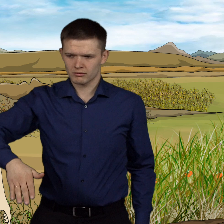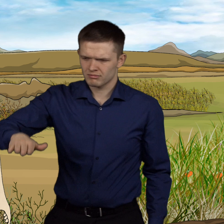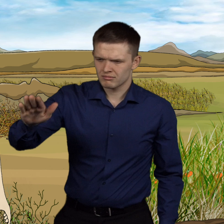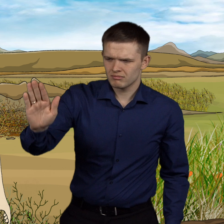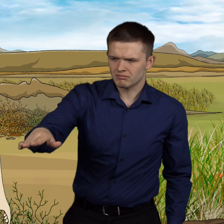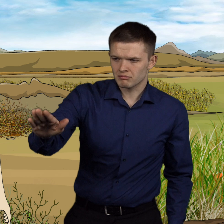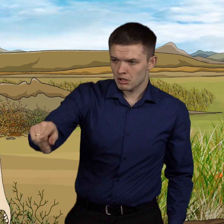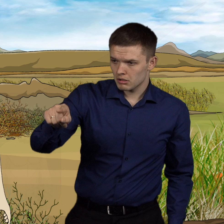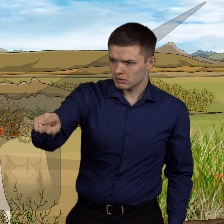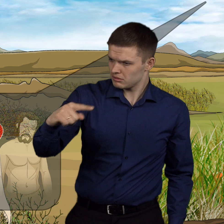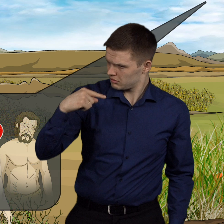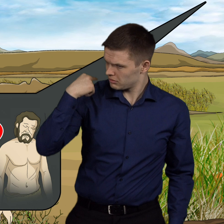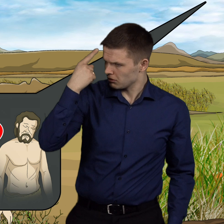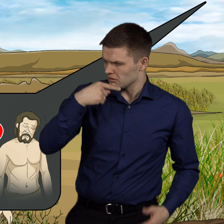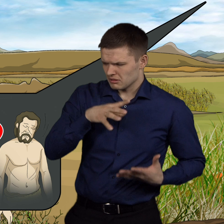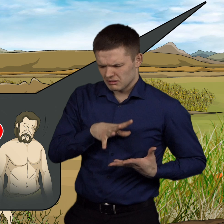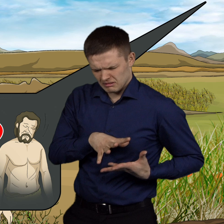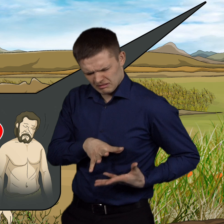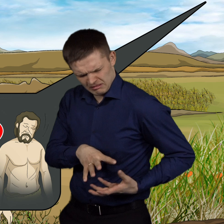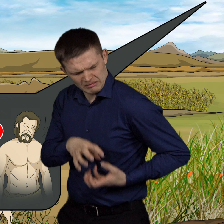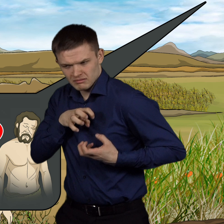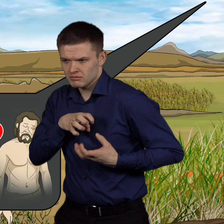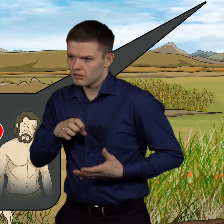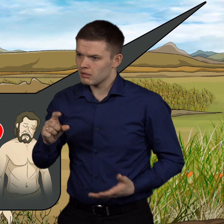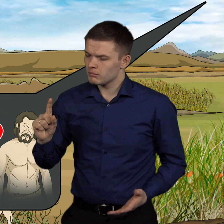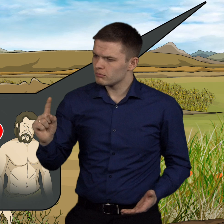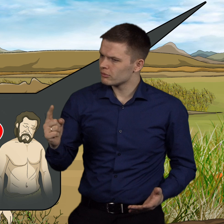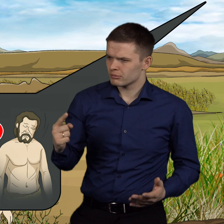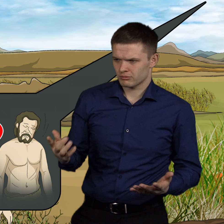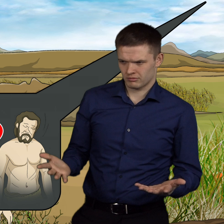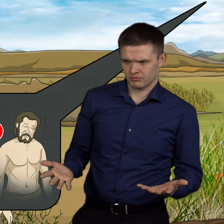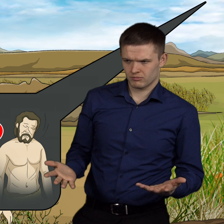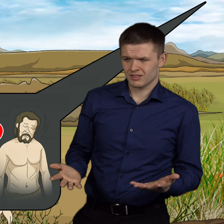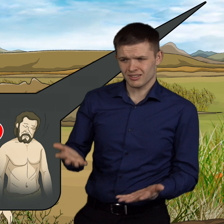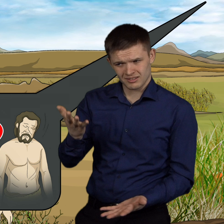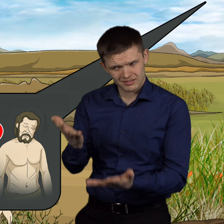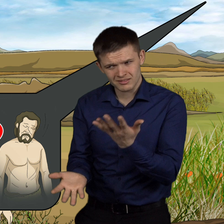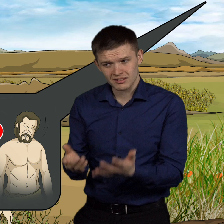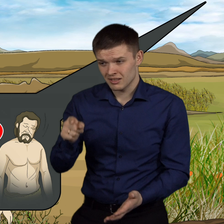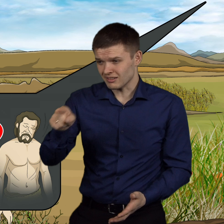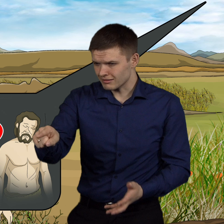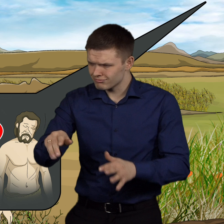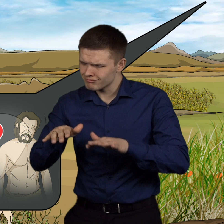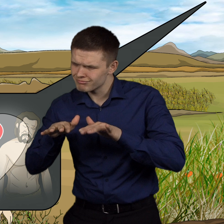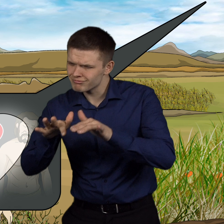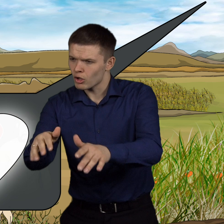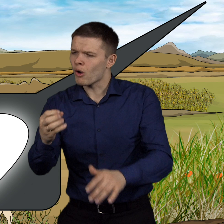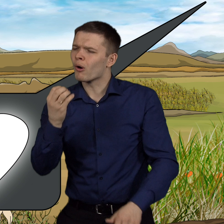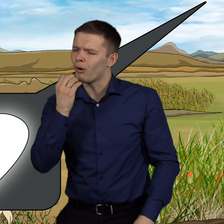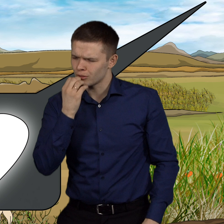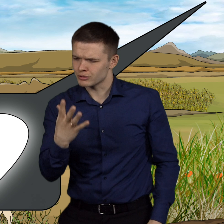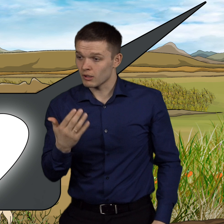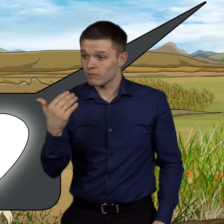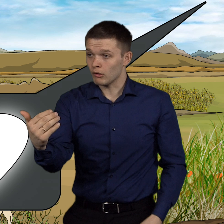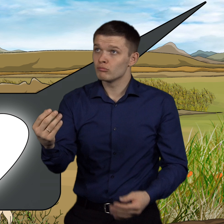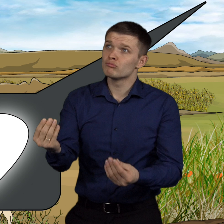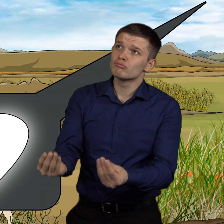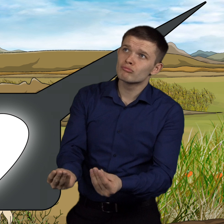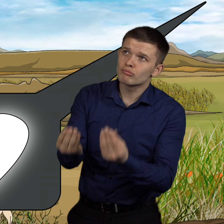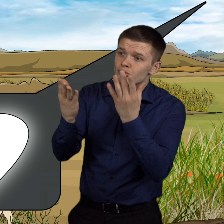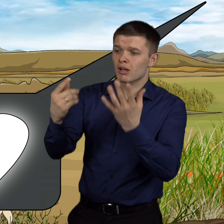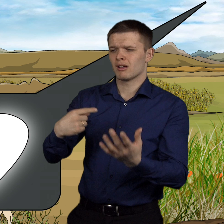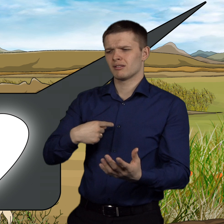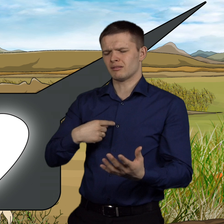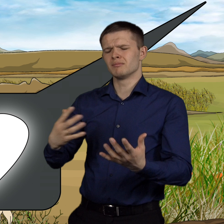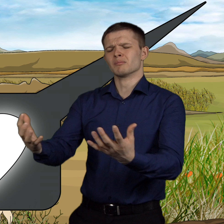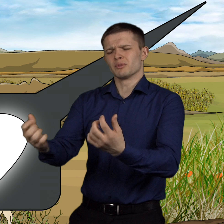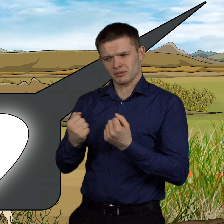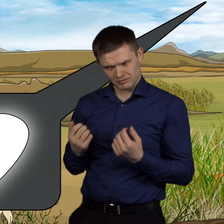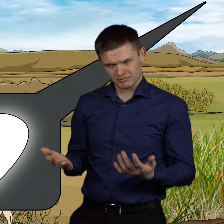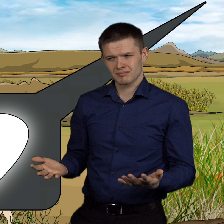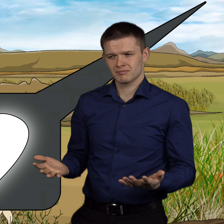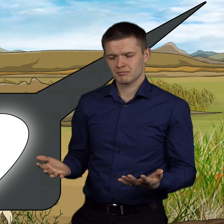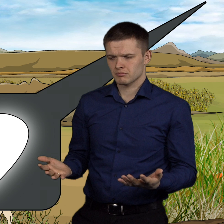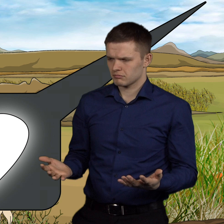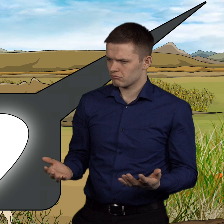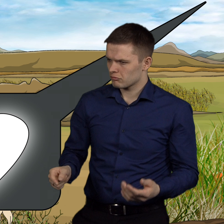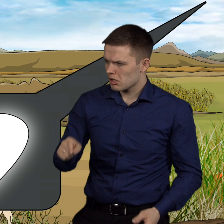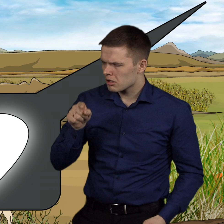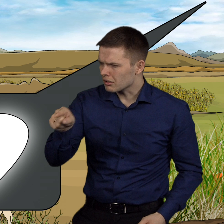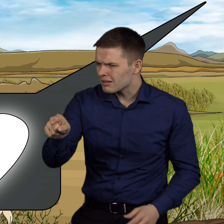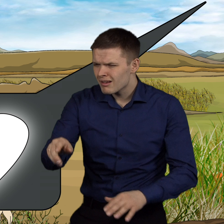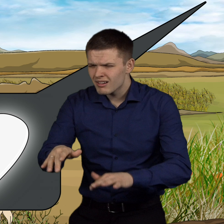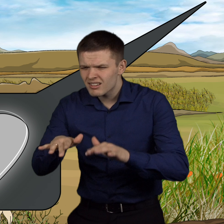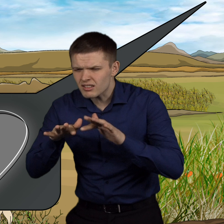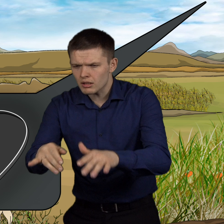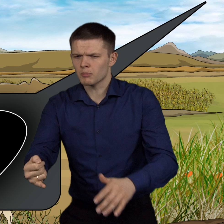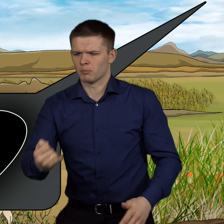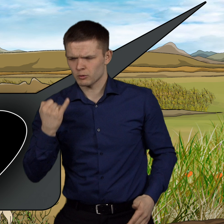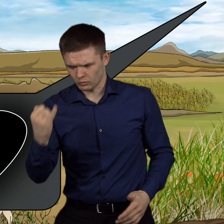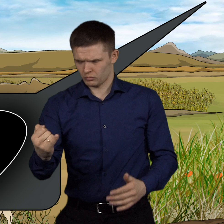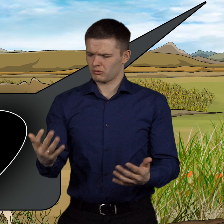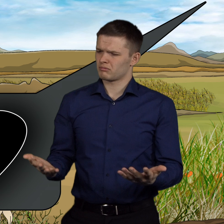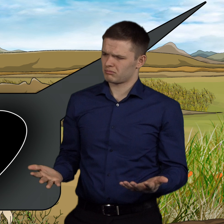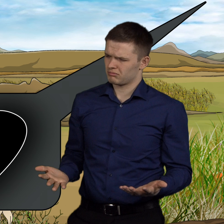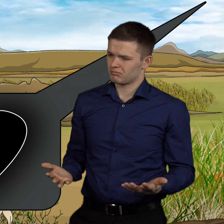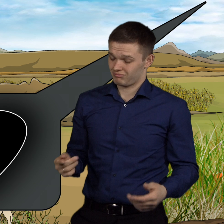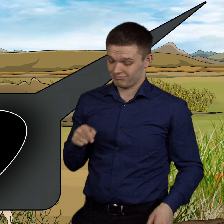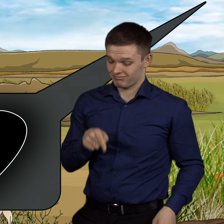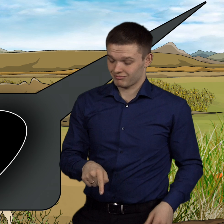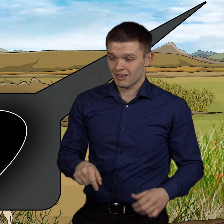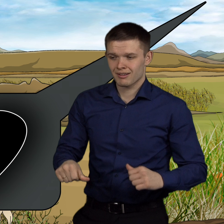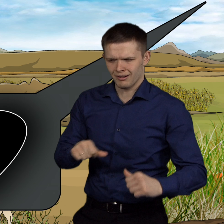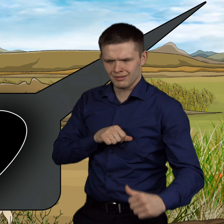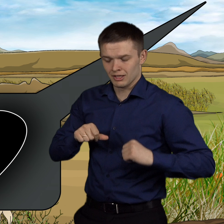“Why are you angry,” said the LORD to Cain, “and why has your countenance fallen? If you do what is right, will you not be accepted?